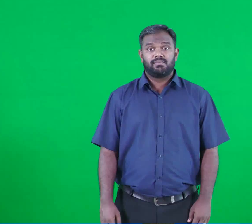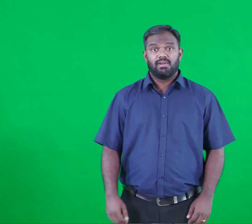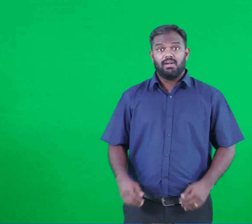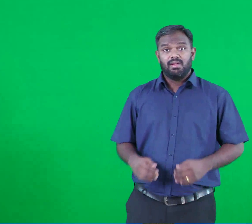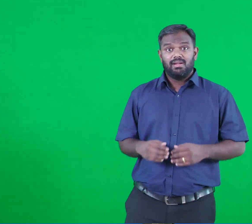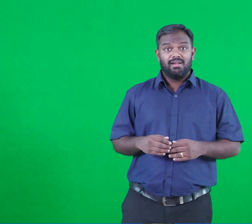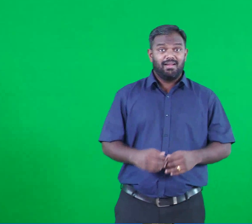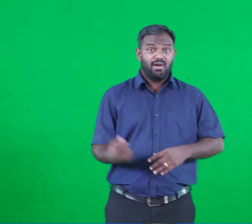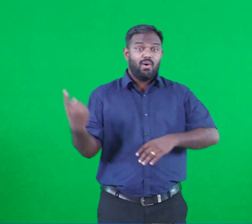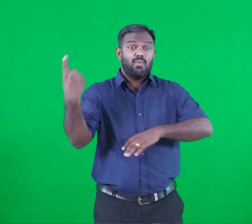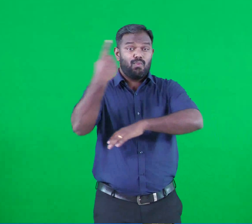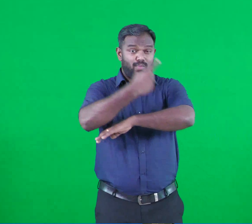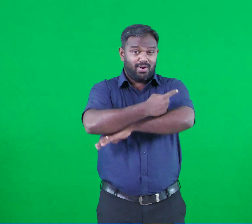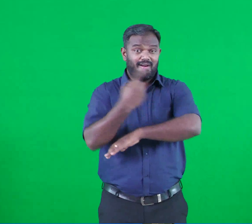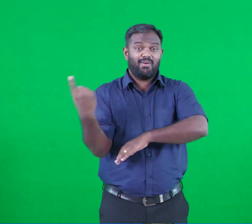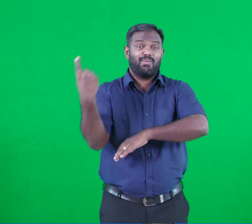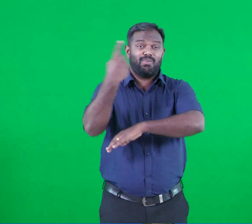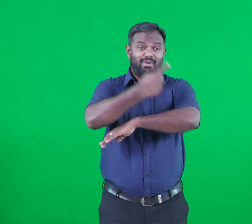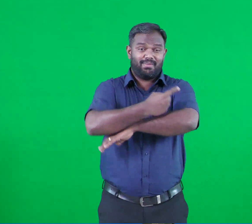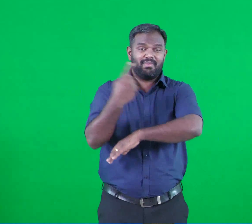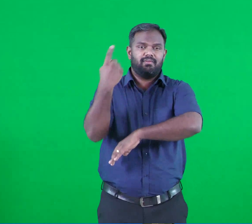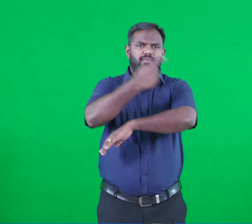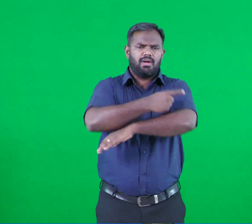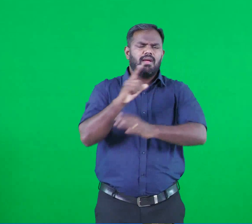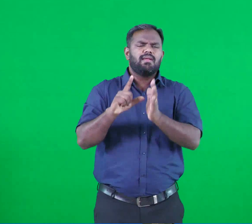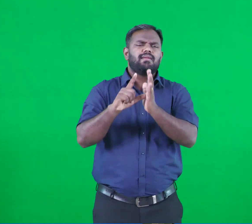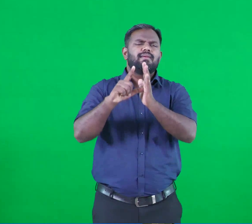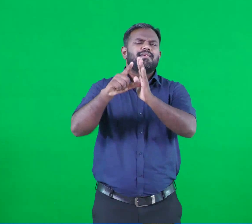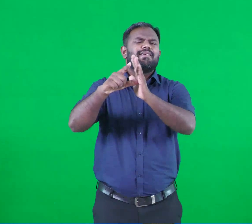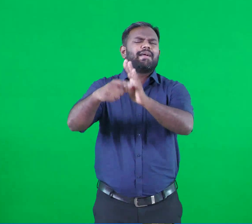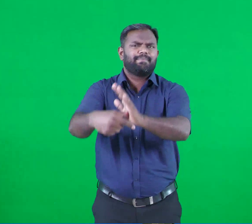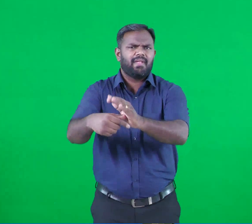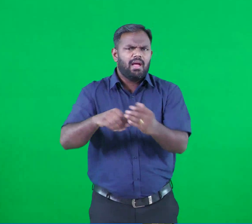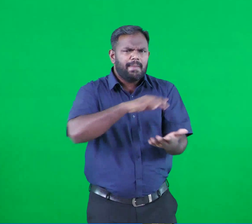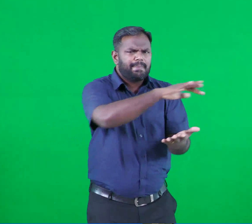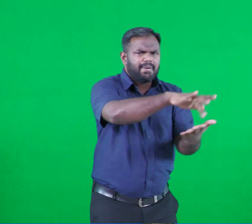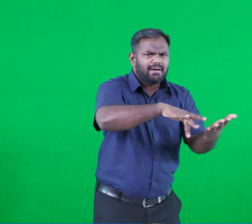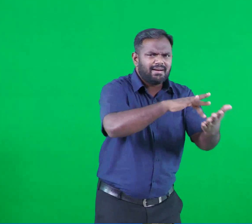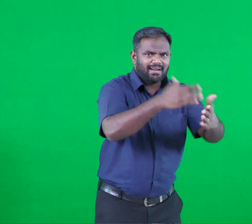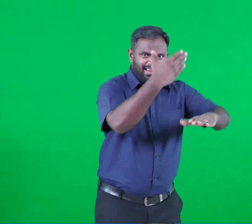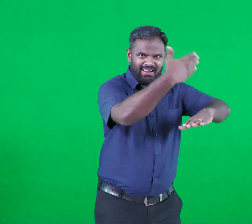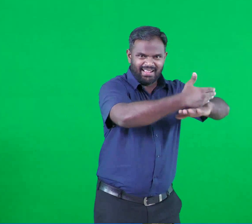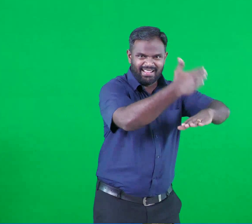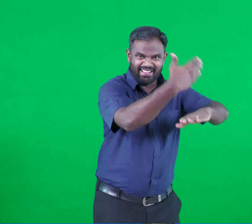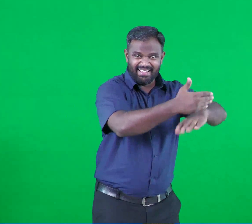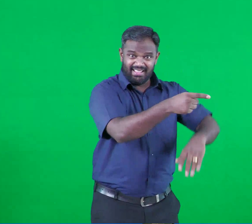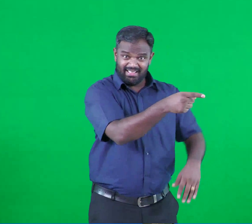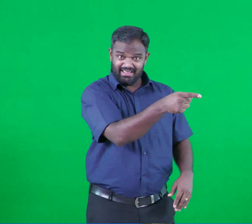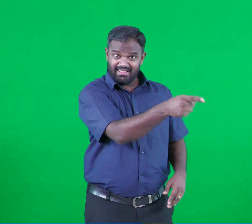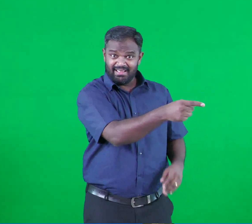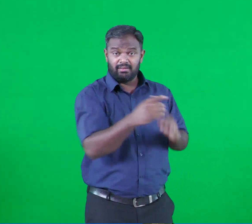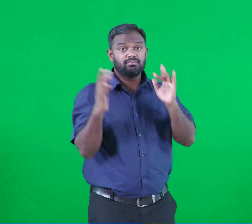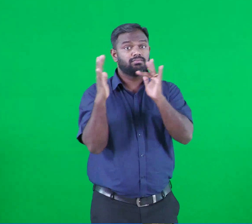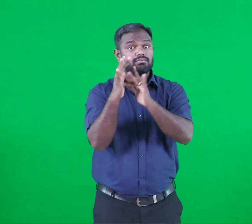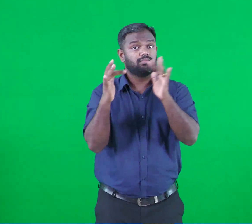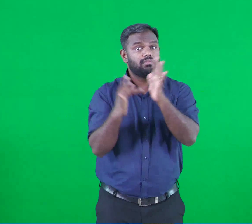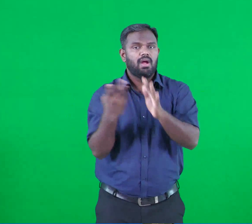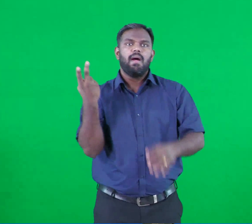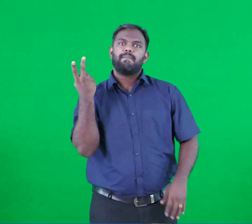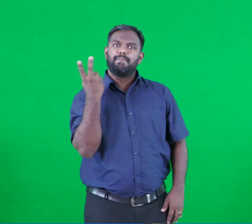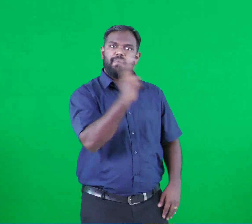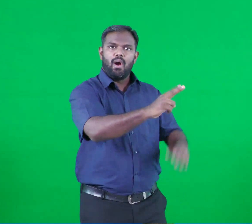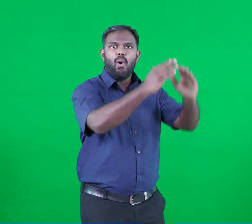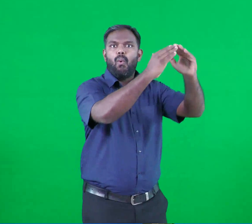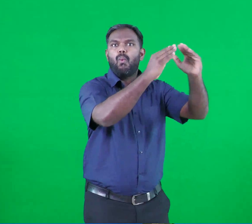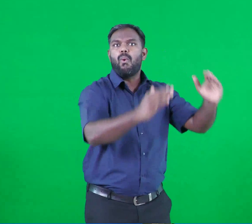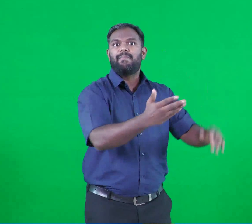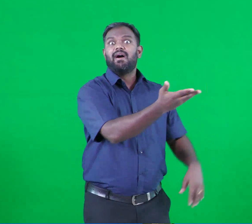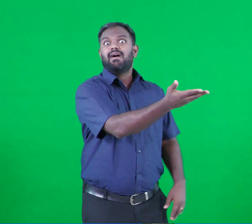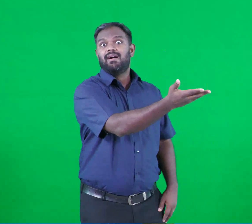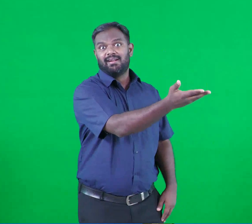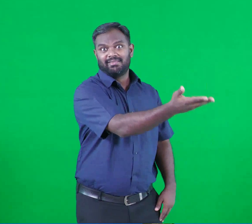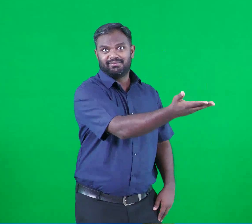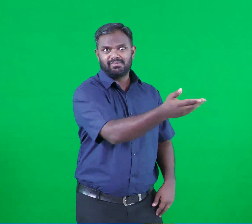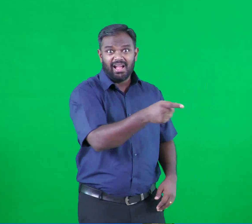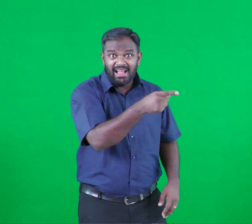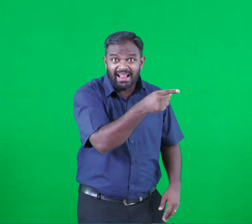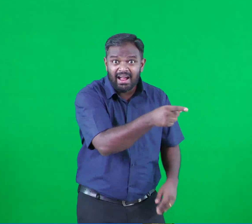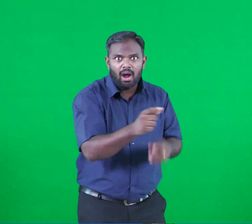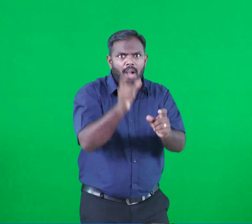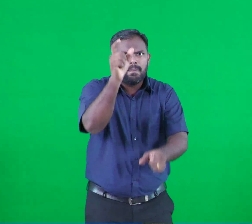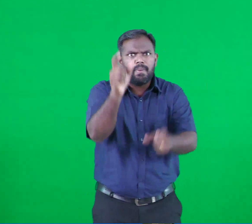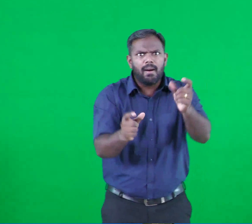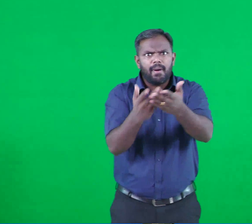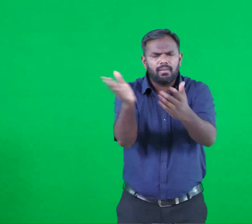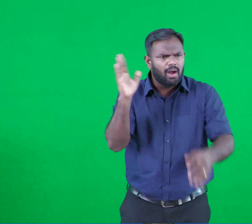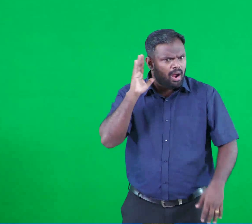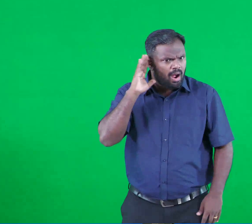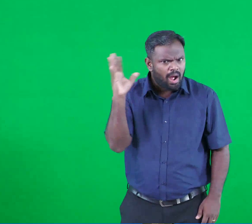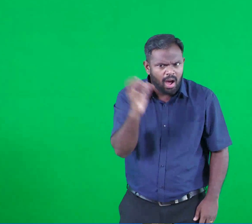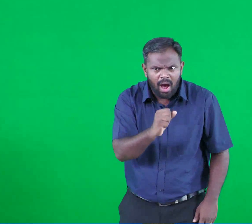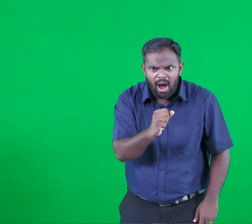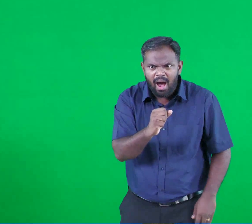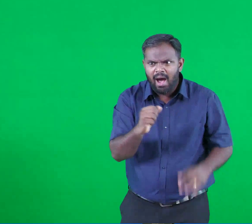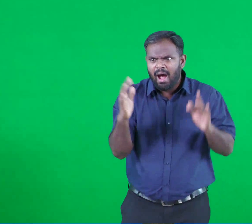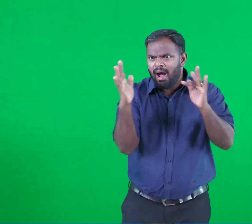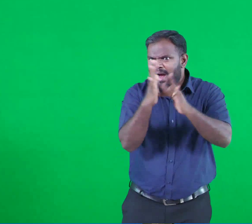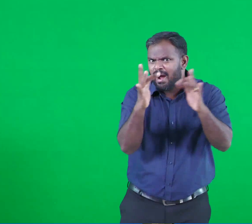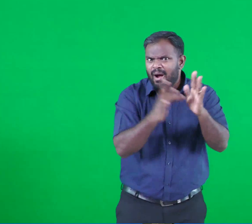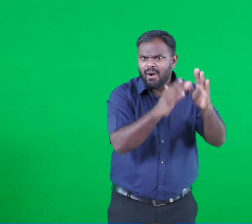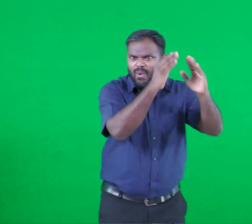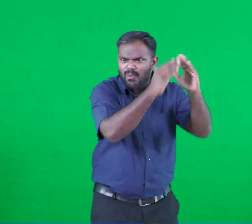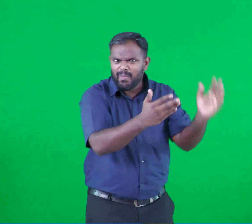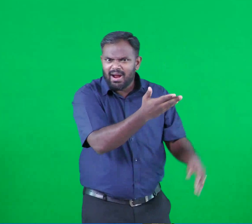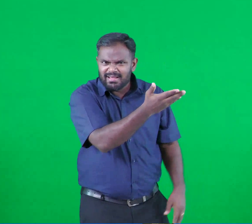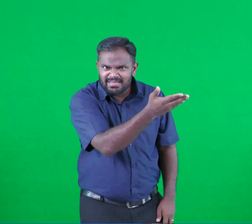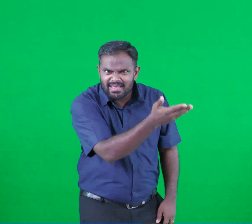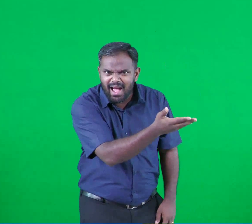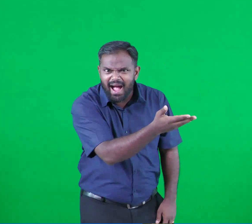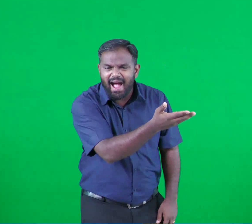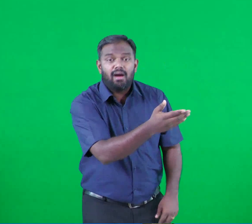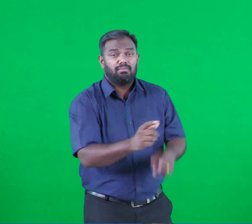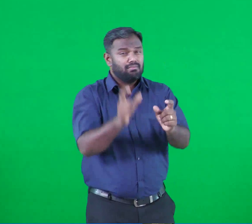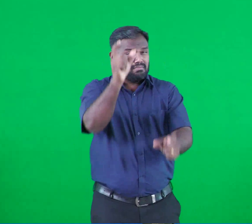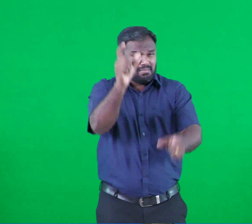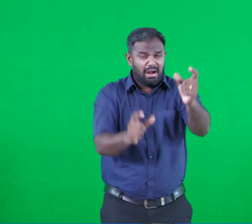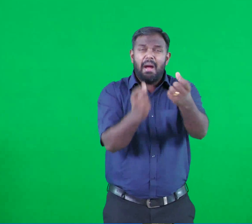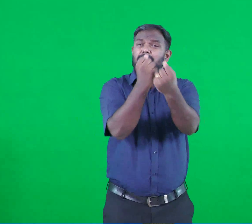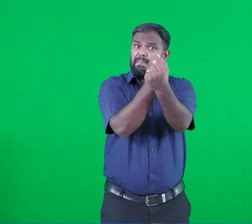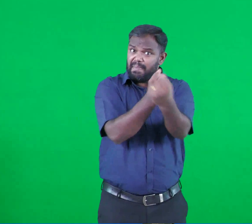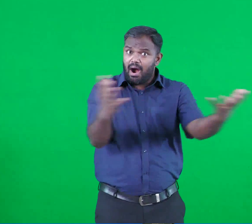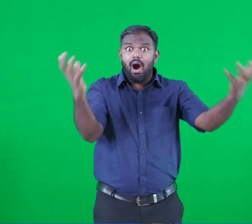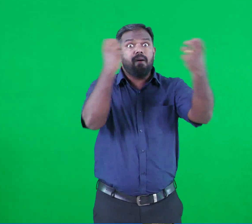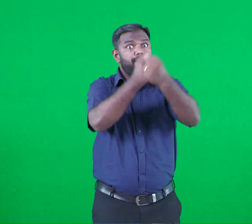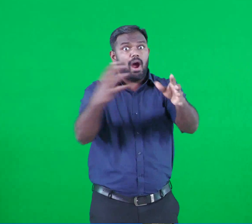A few days later Jesus went back to Capernaum.